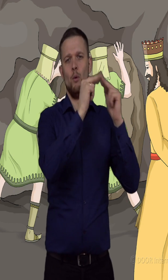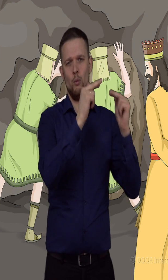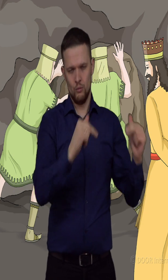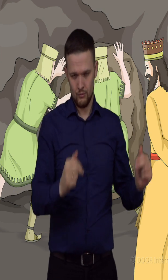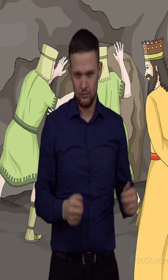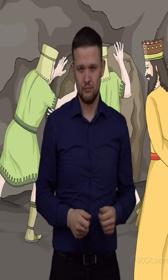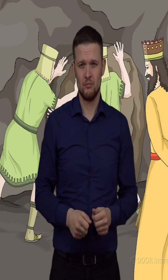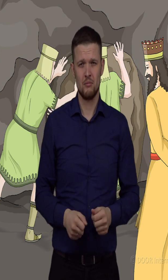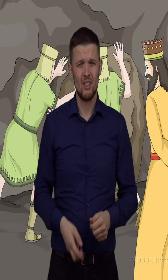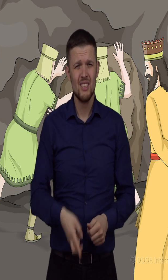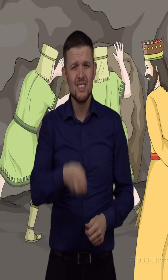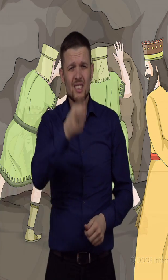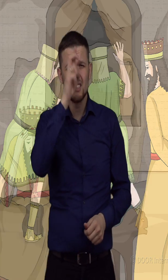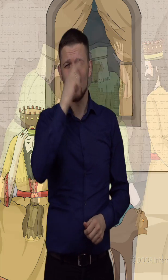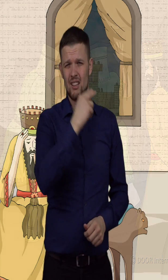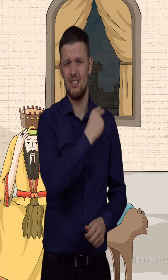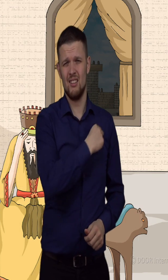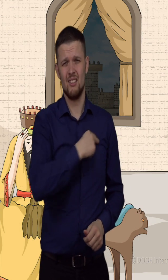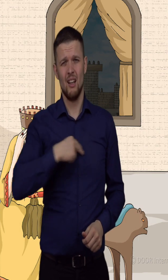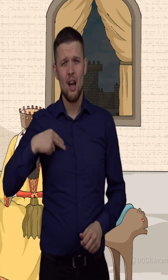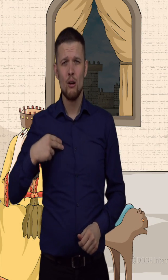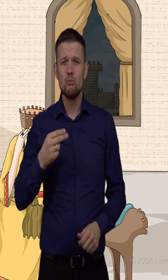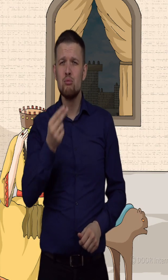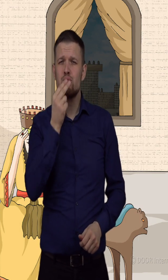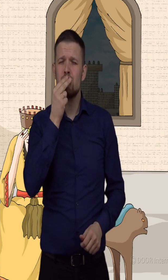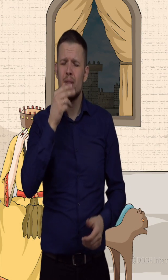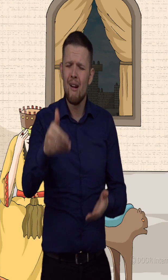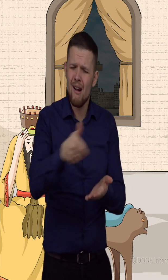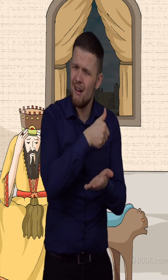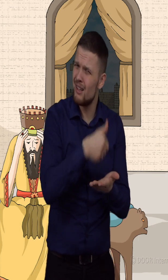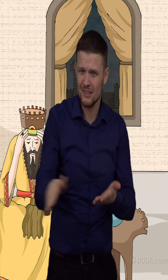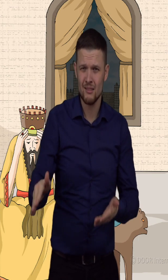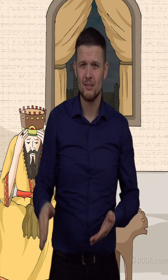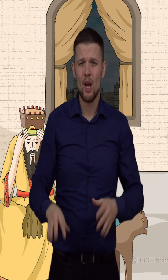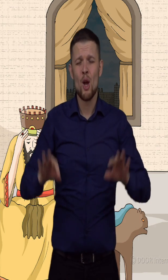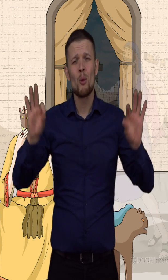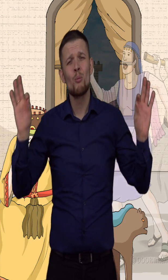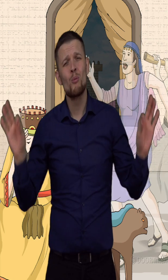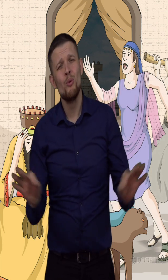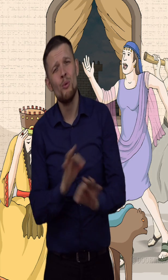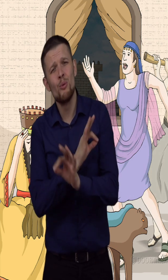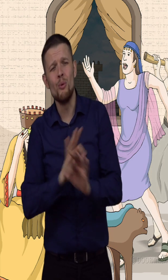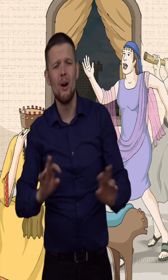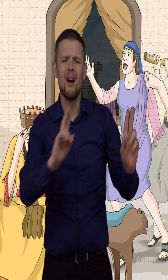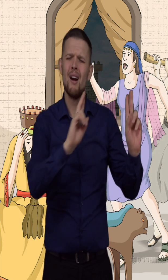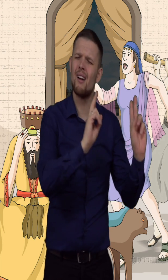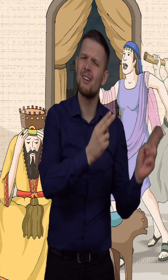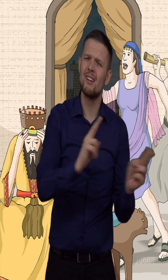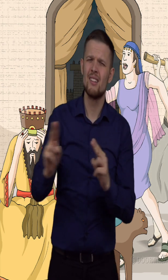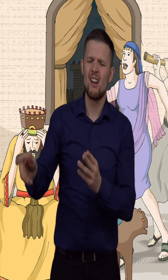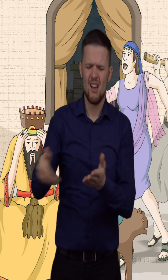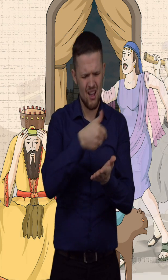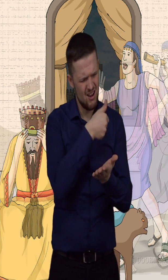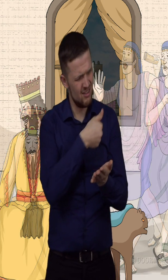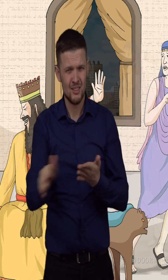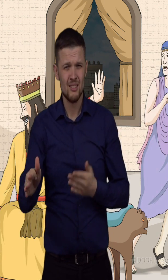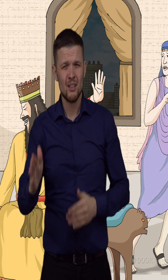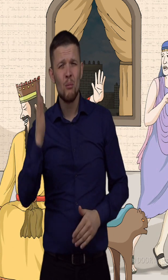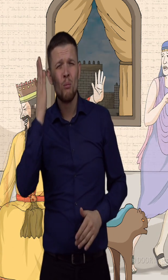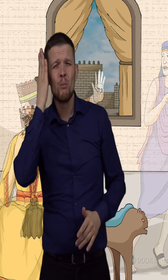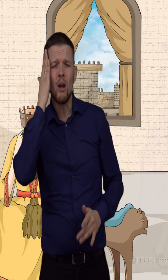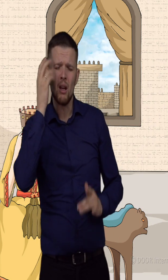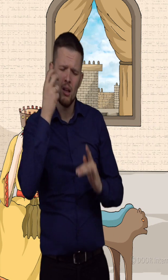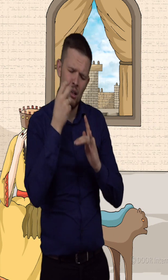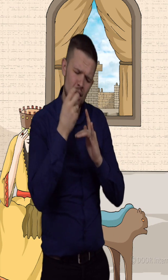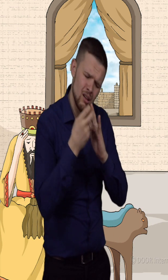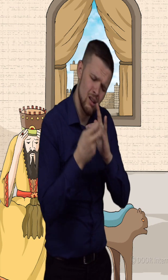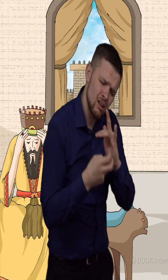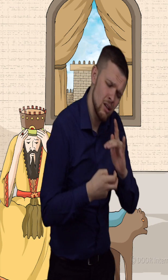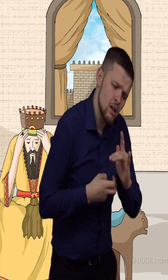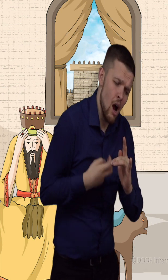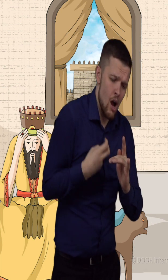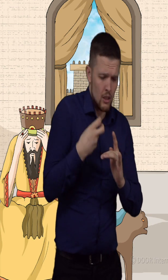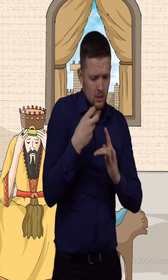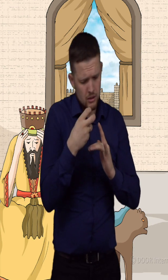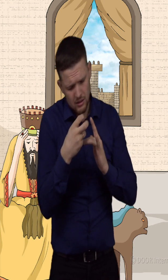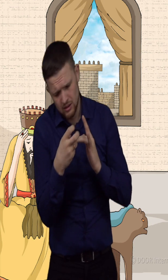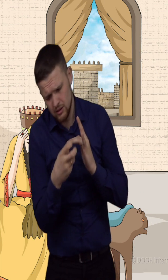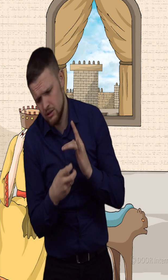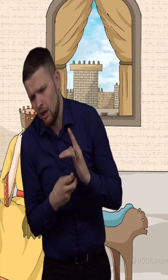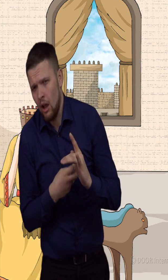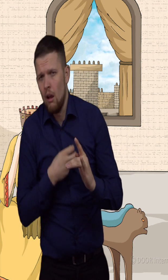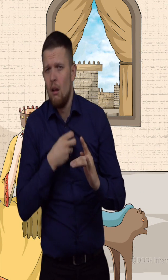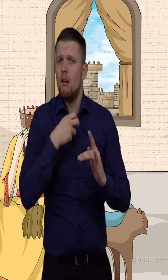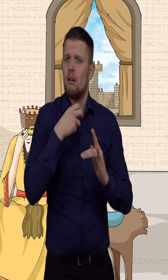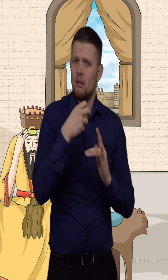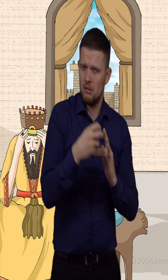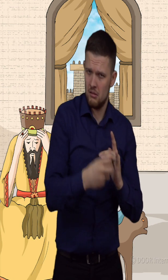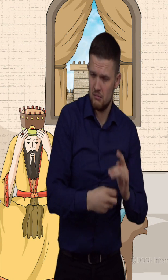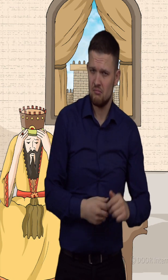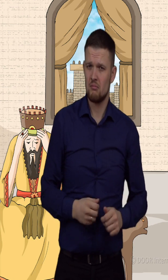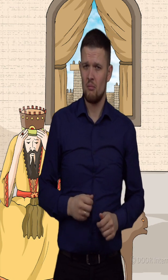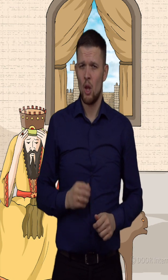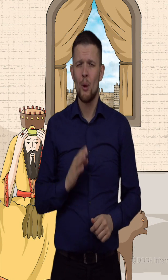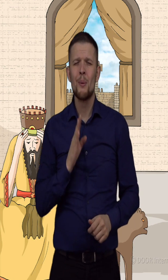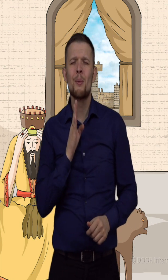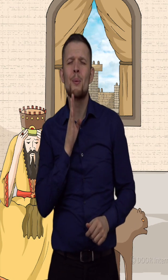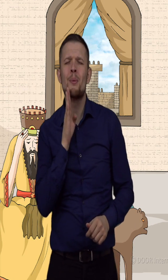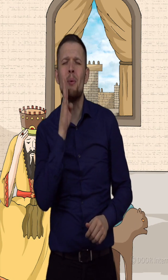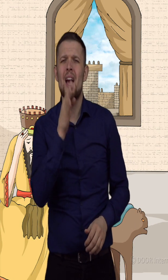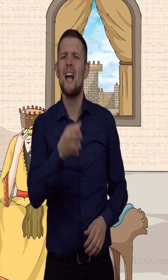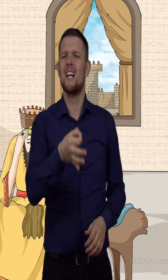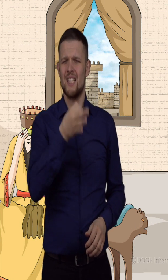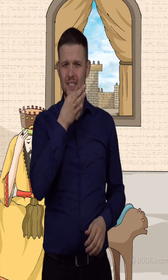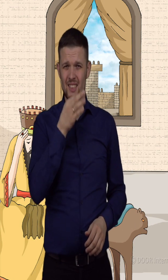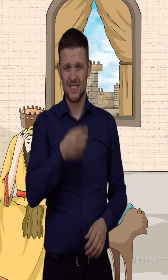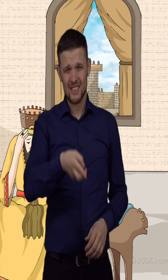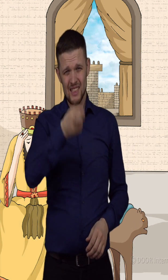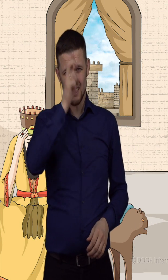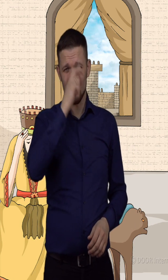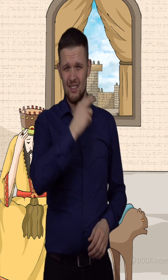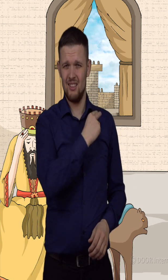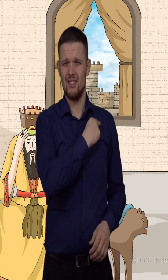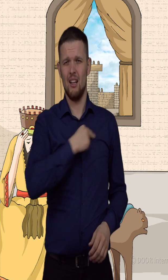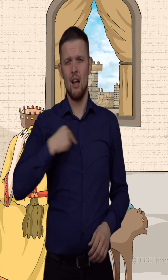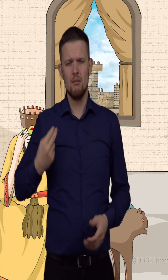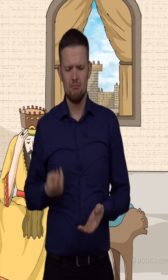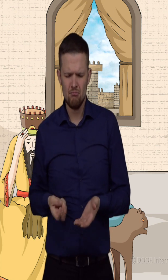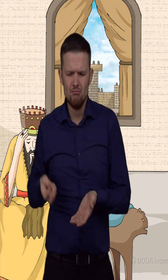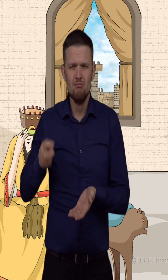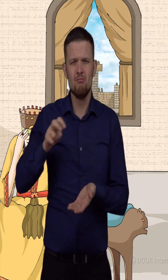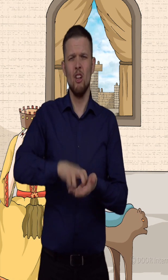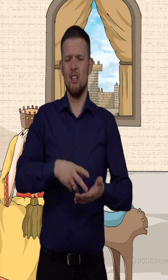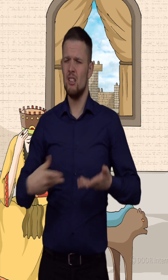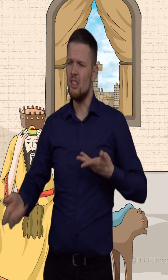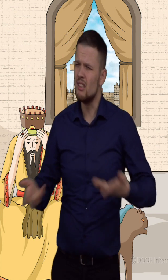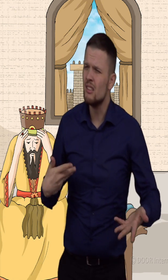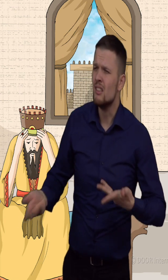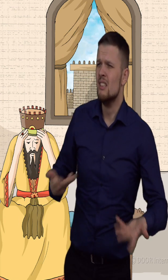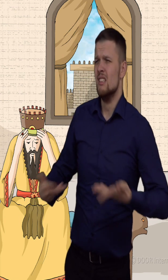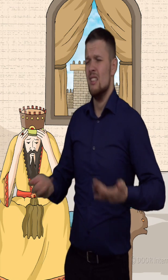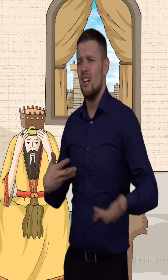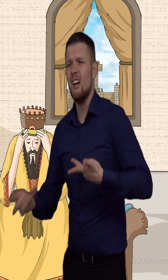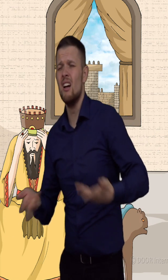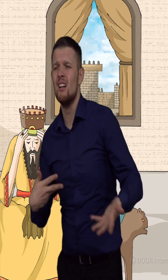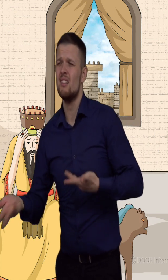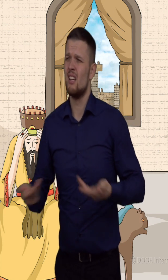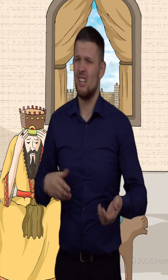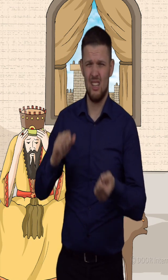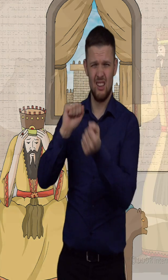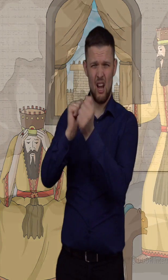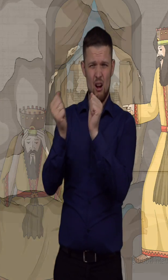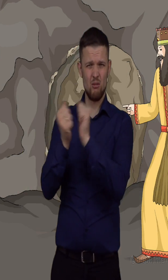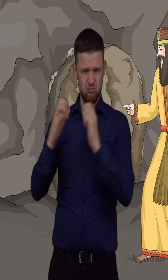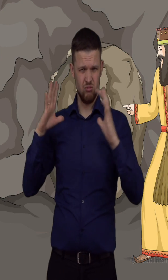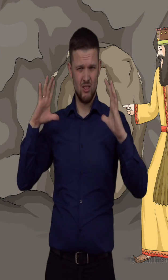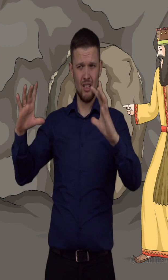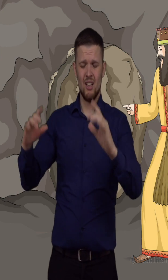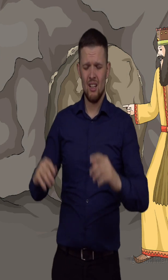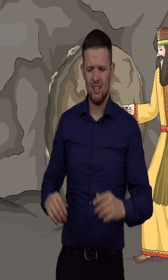Then the king went to his palace and spent the night fasting. No entertainment was brought before him, and sleep fled from him.